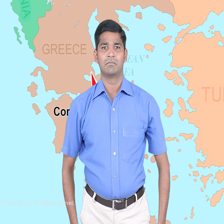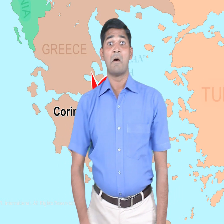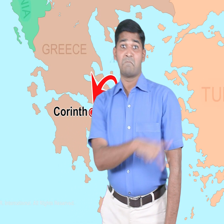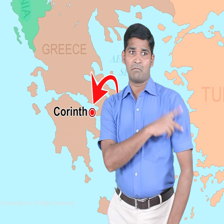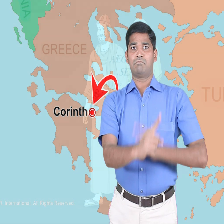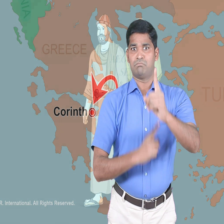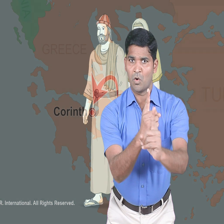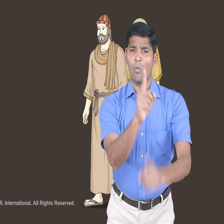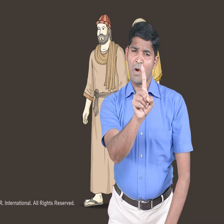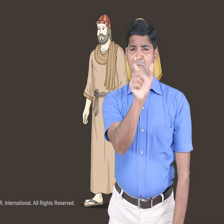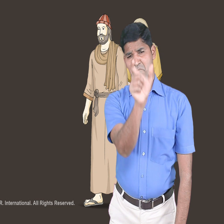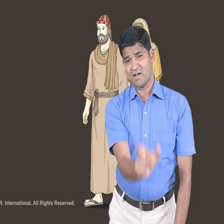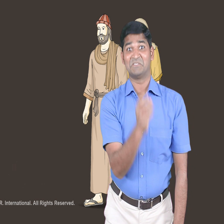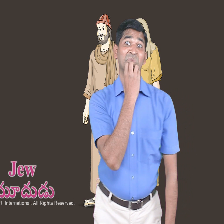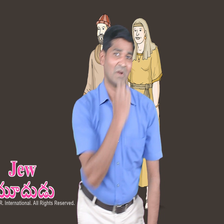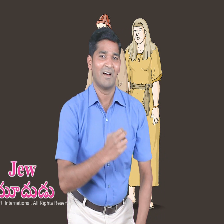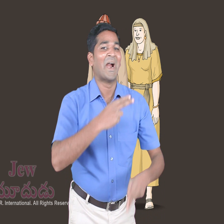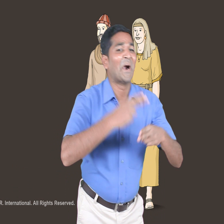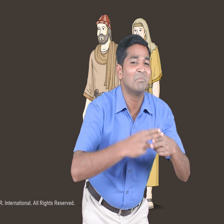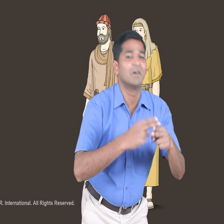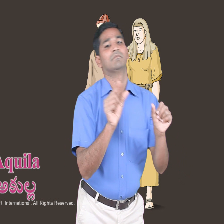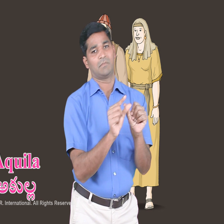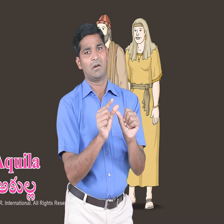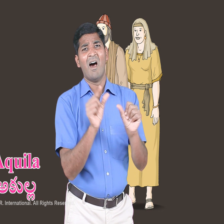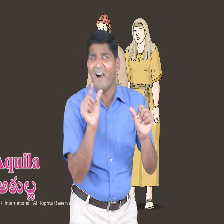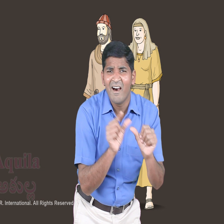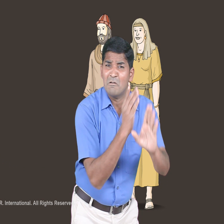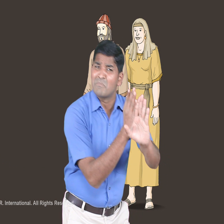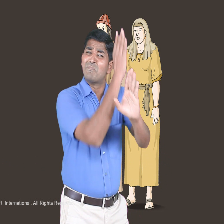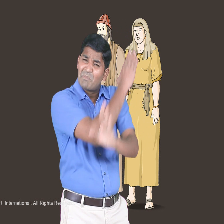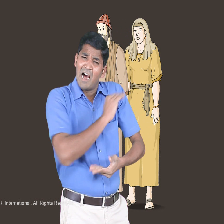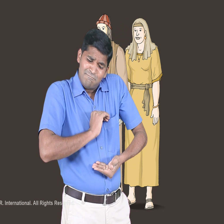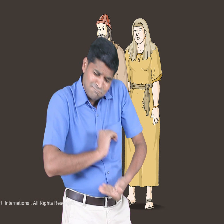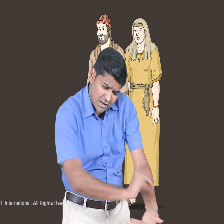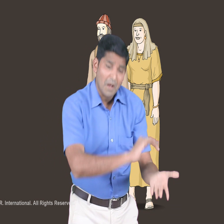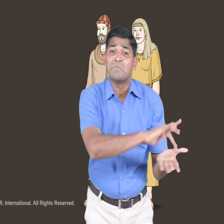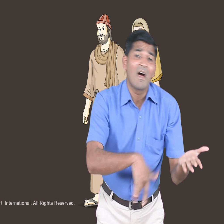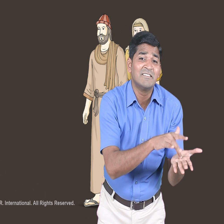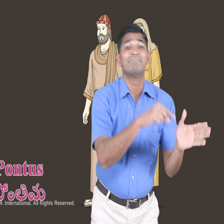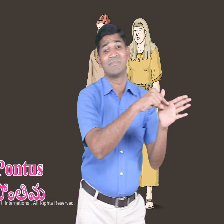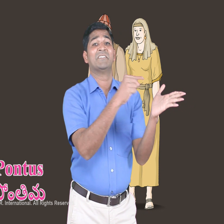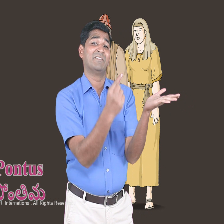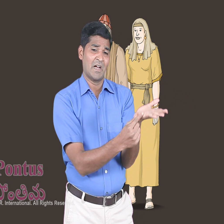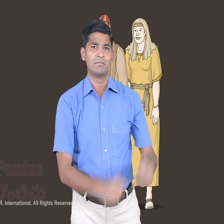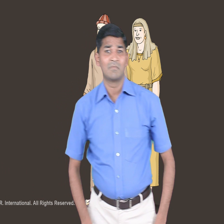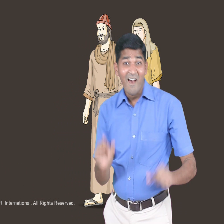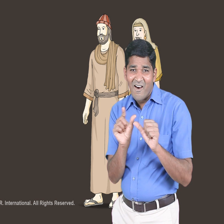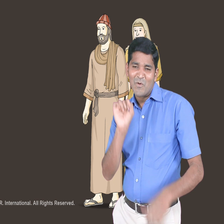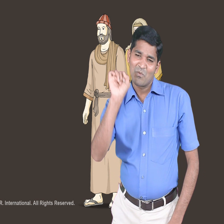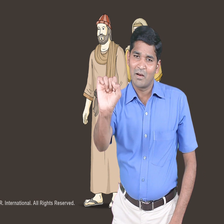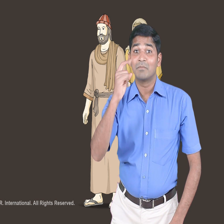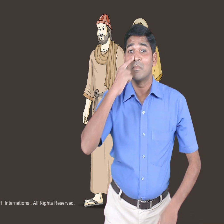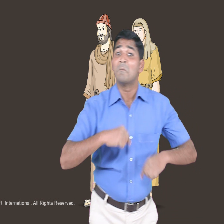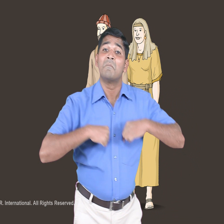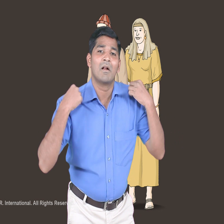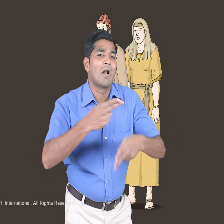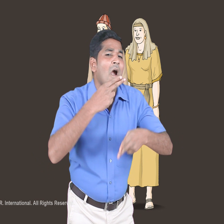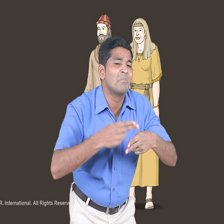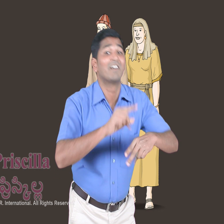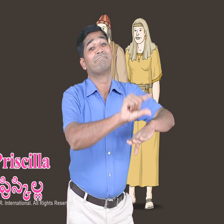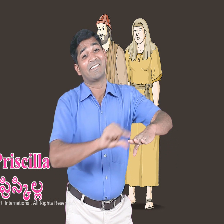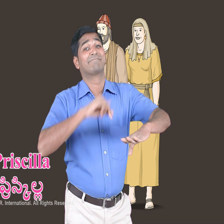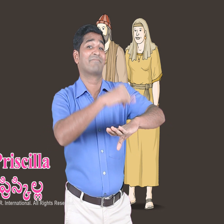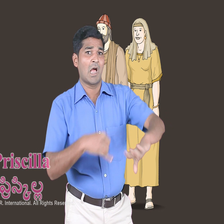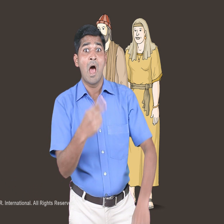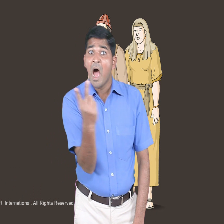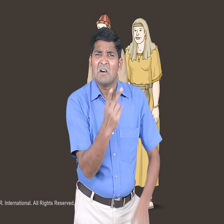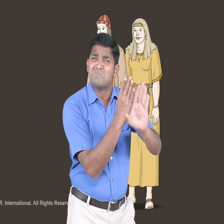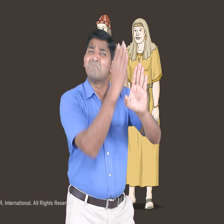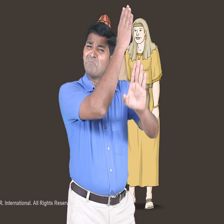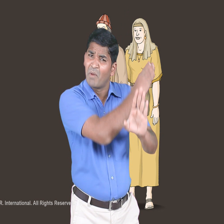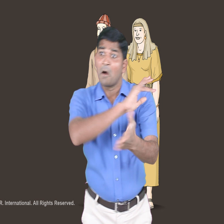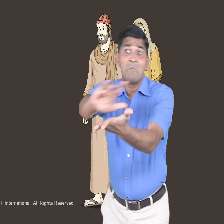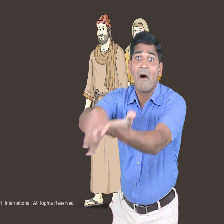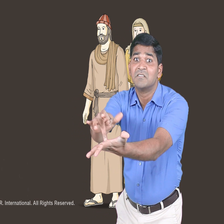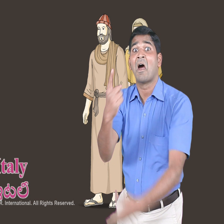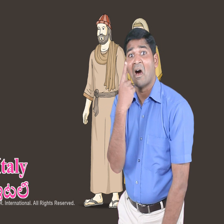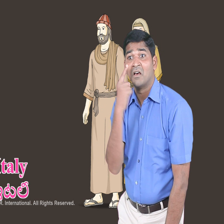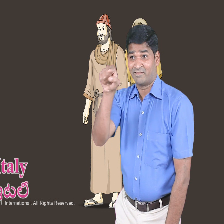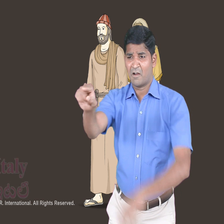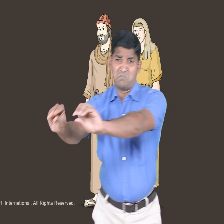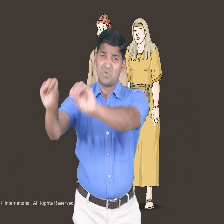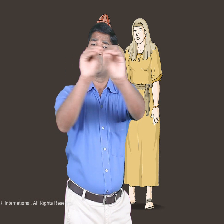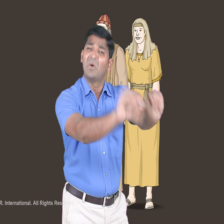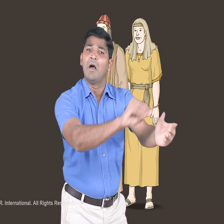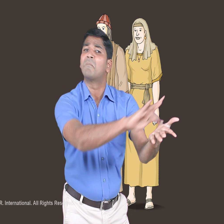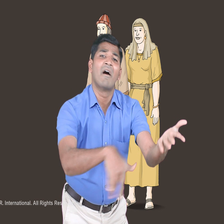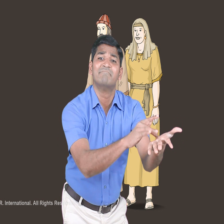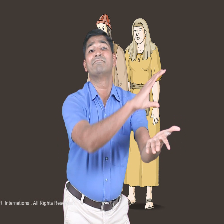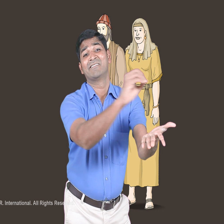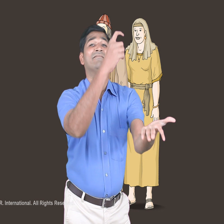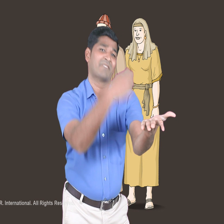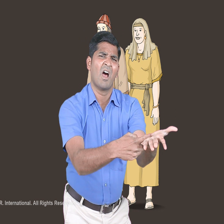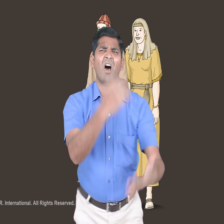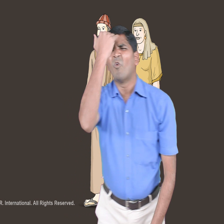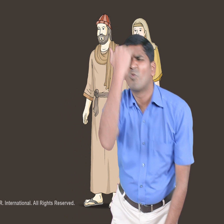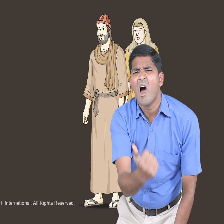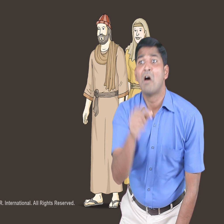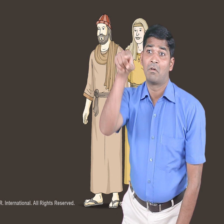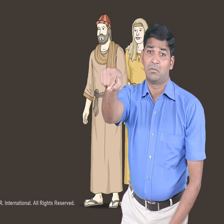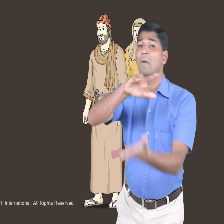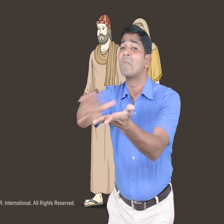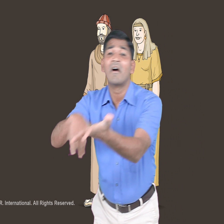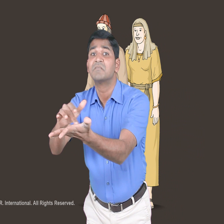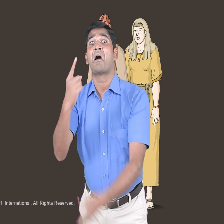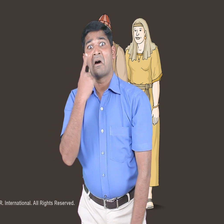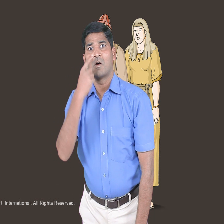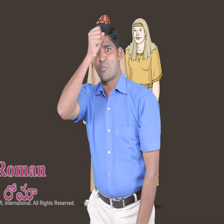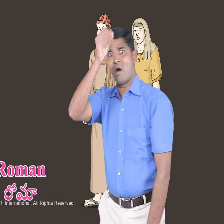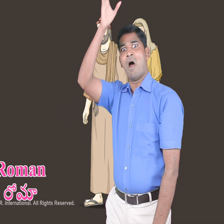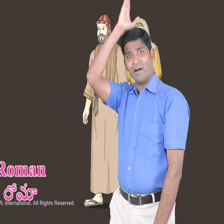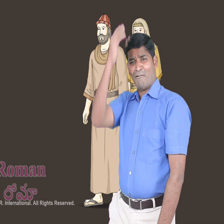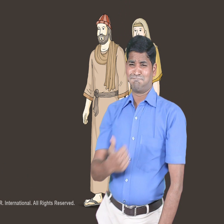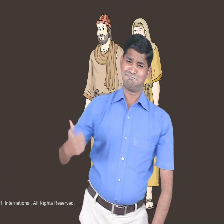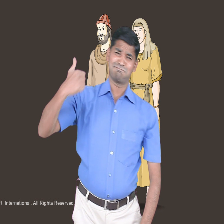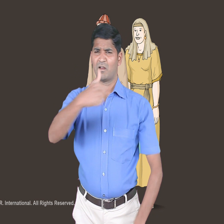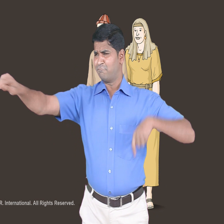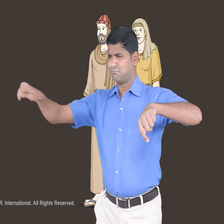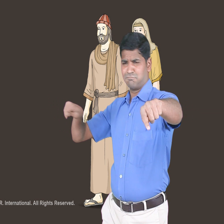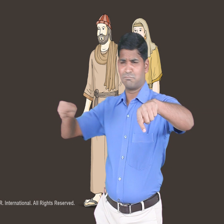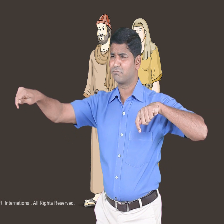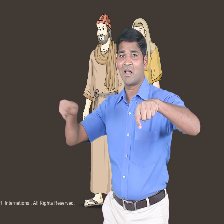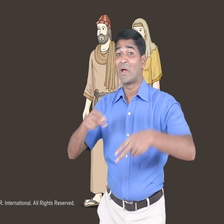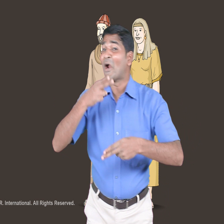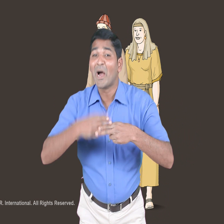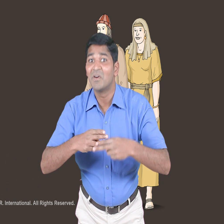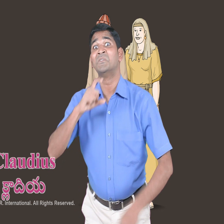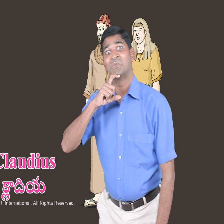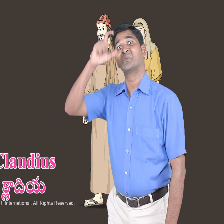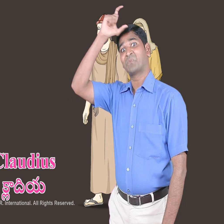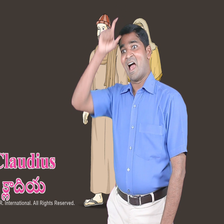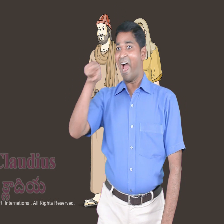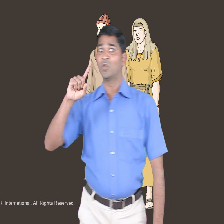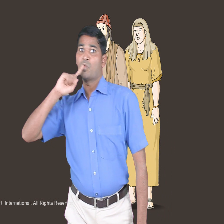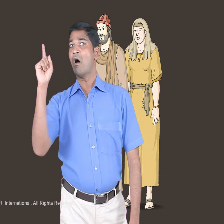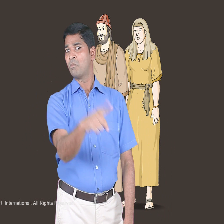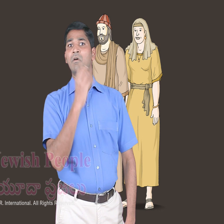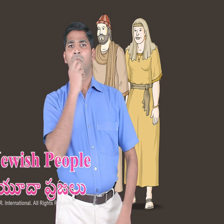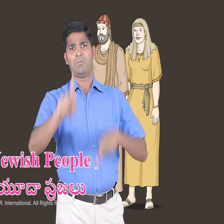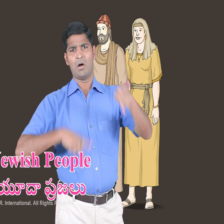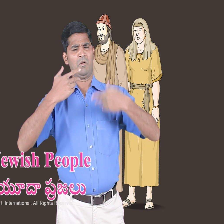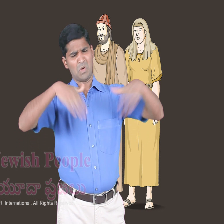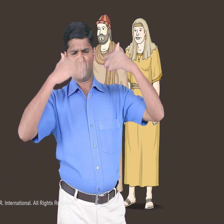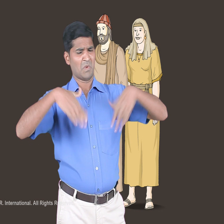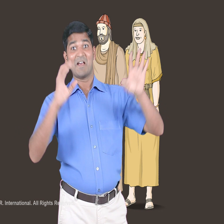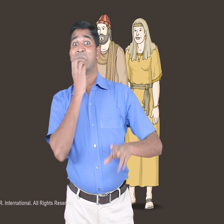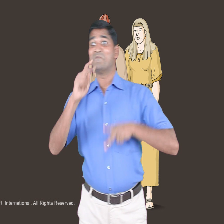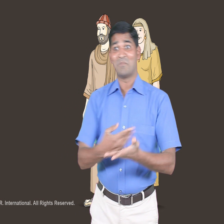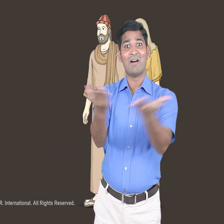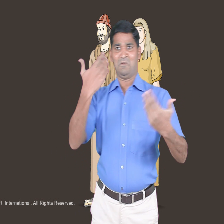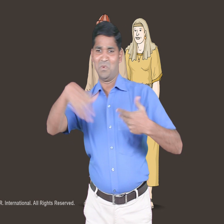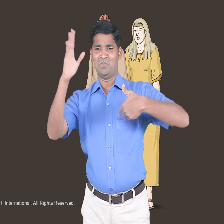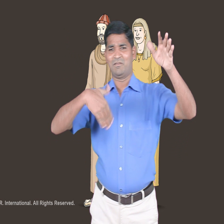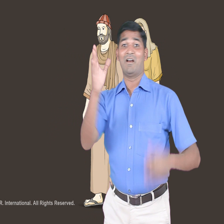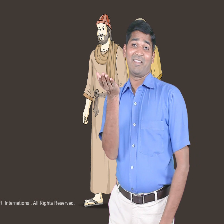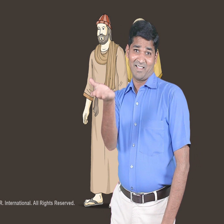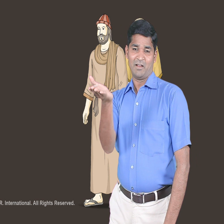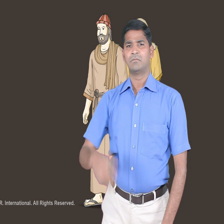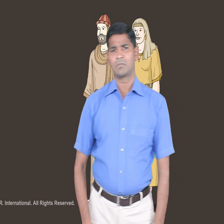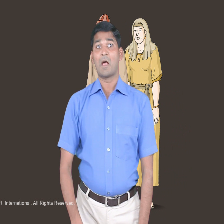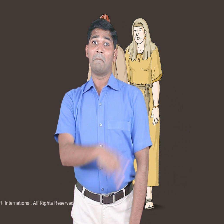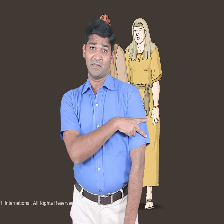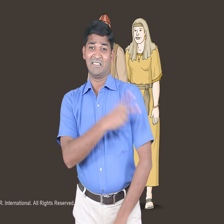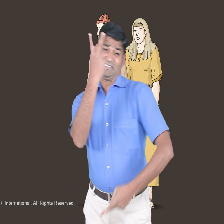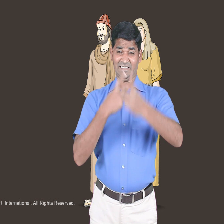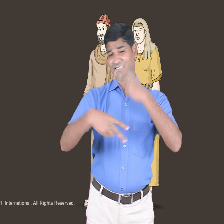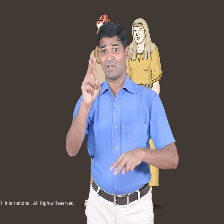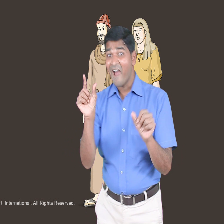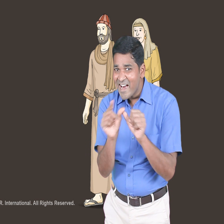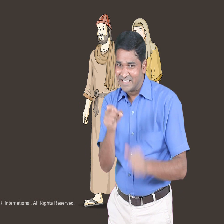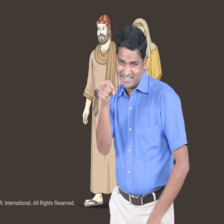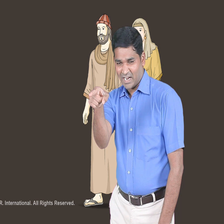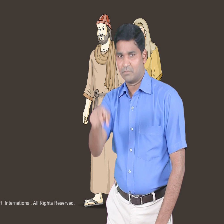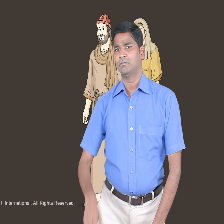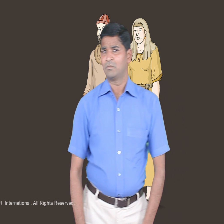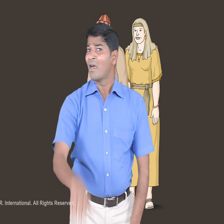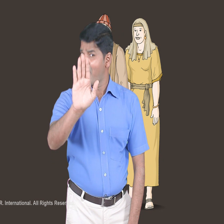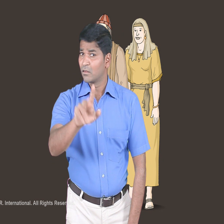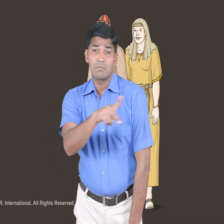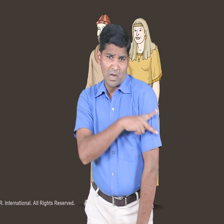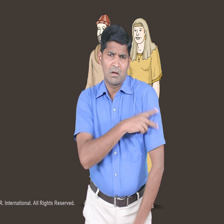There he found a Jew named Aquila, a native of Pontus, who had recently come from Italy with his wife Priscilla because Claudius had ordered all the Jews to leave Rome.